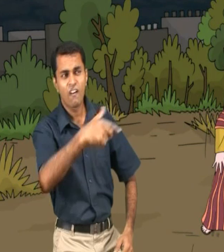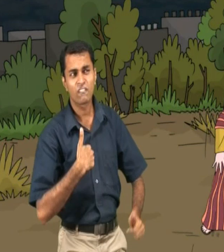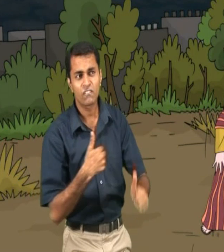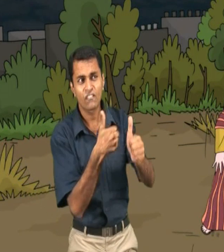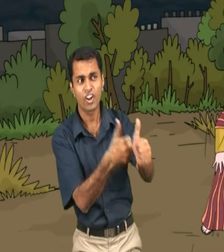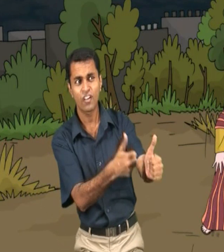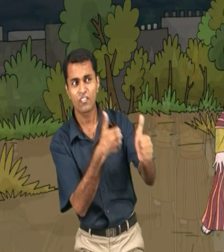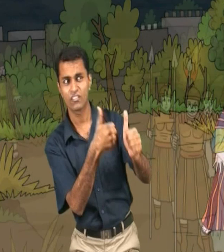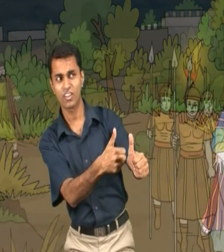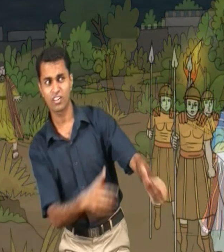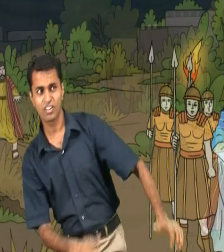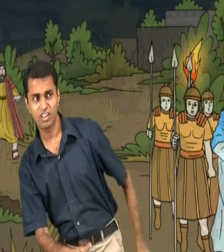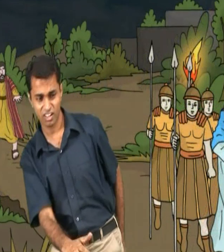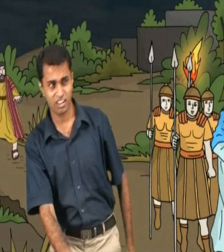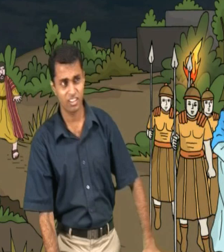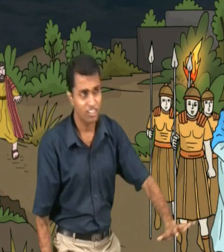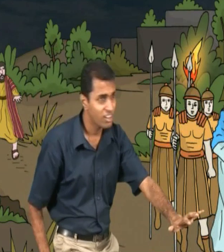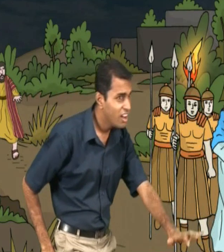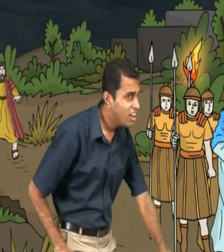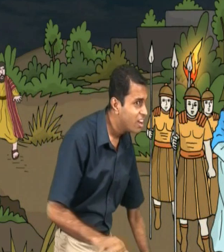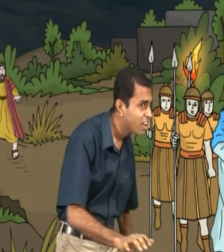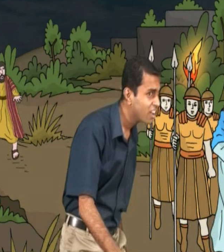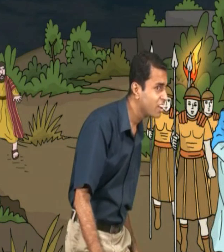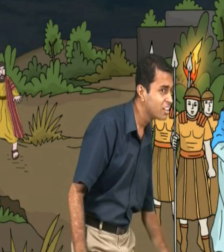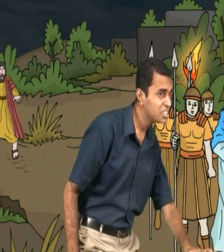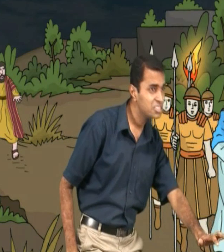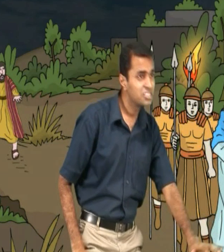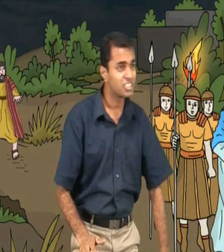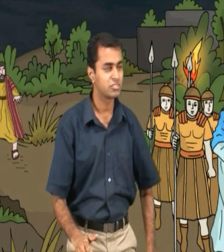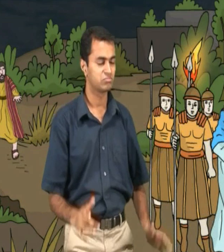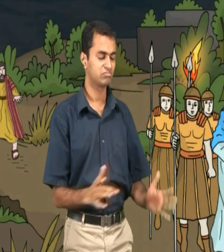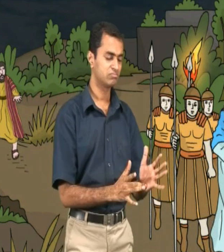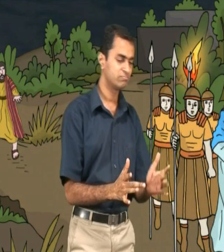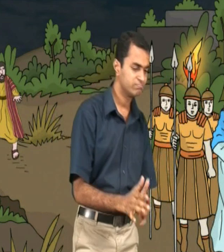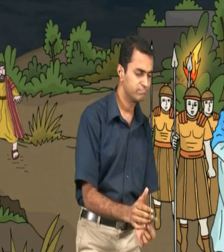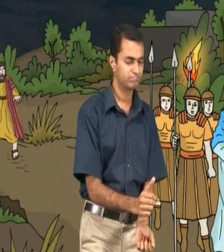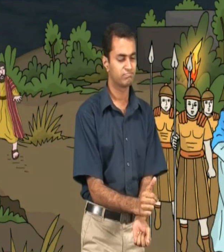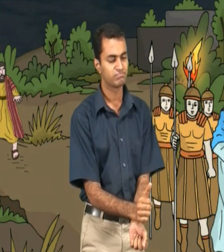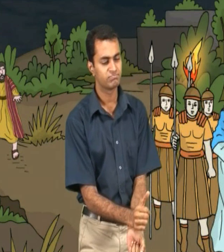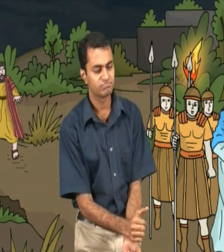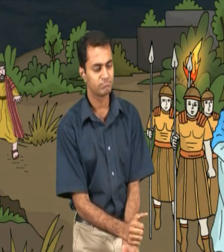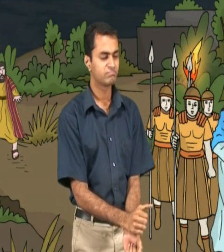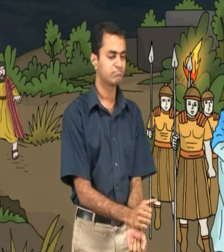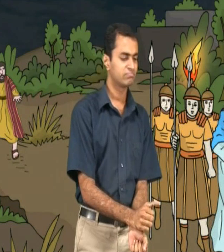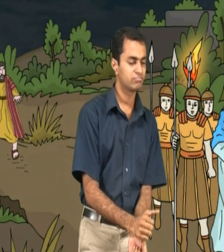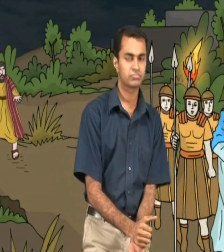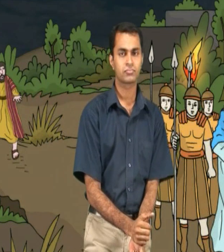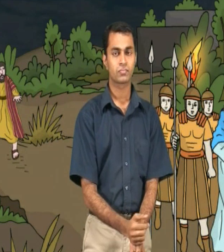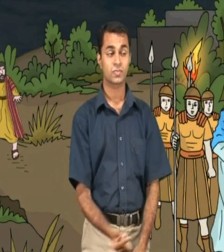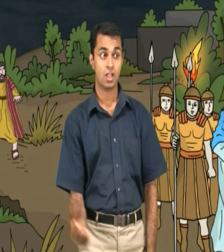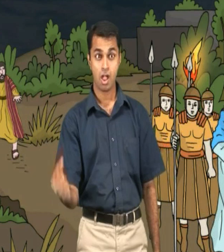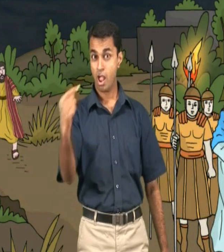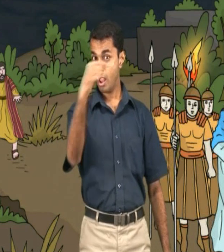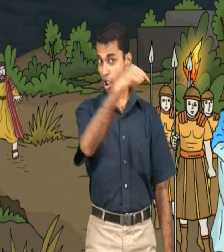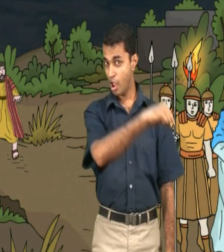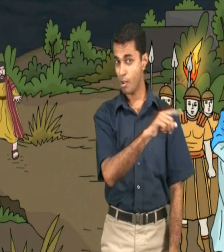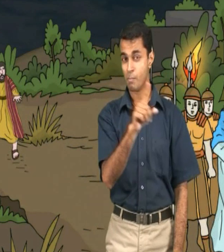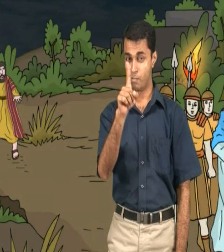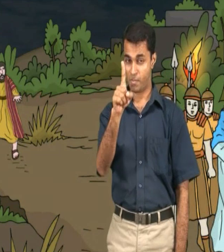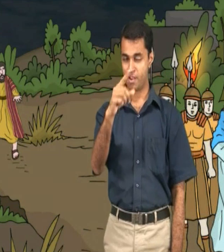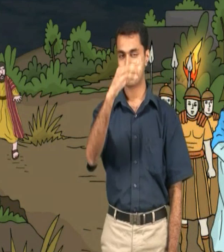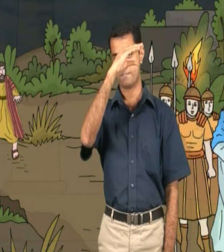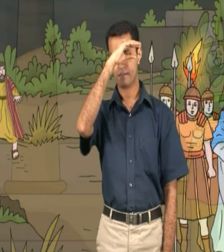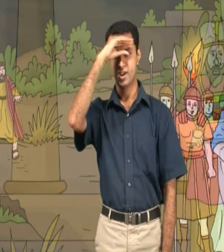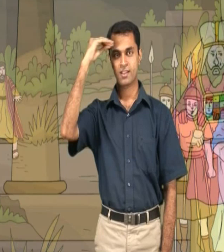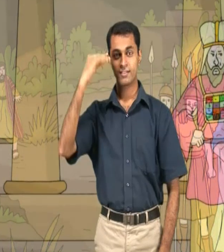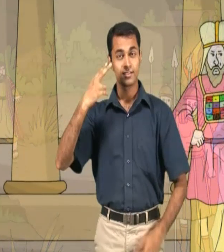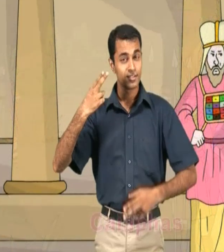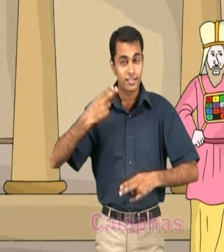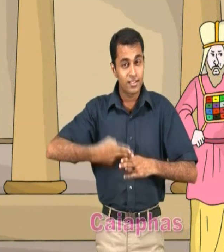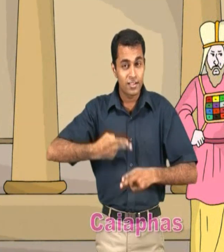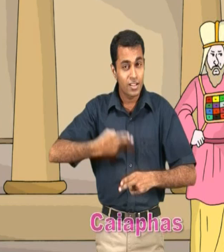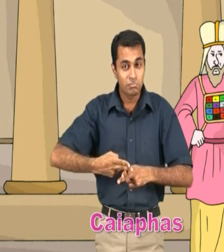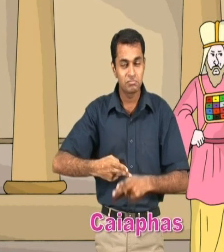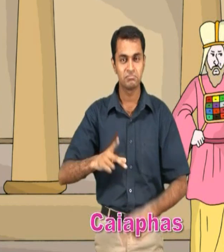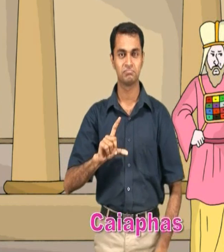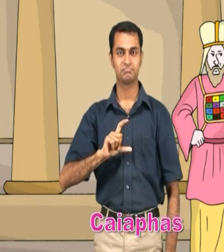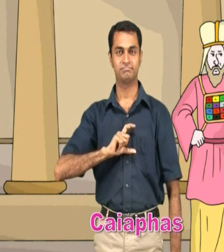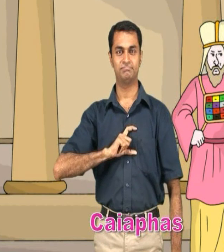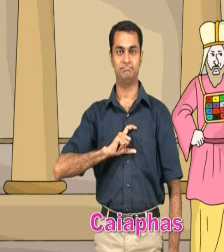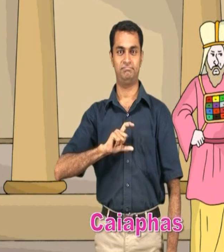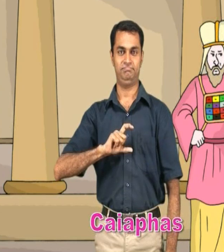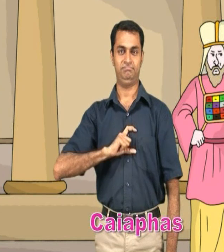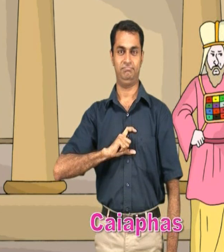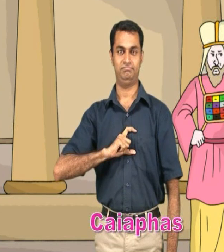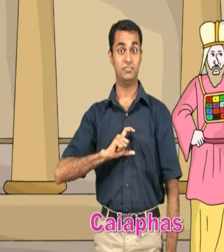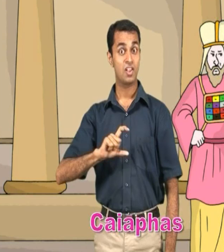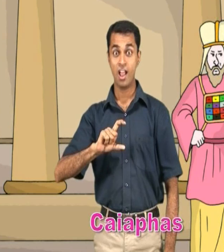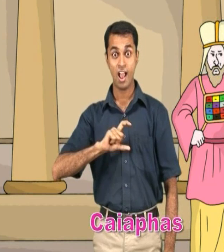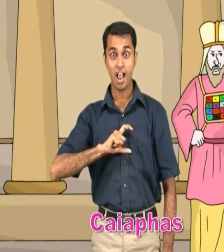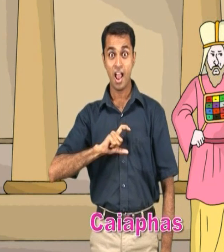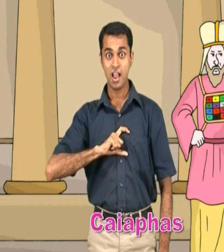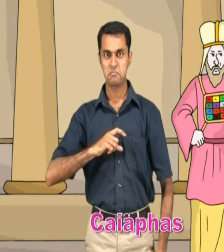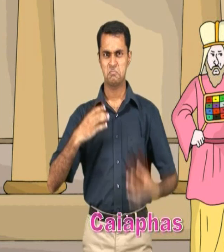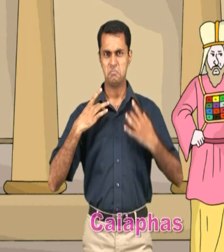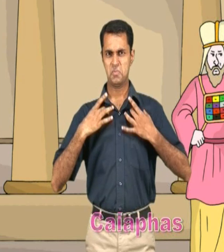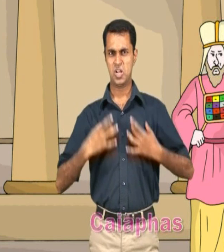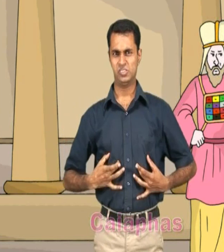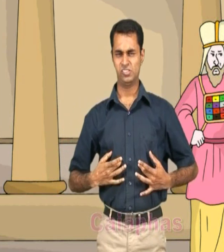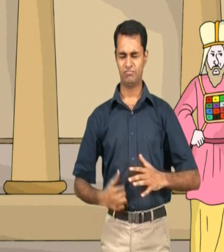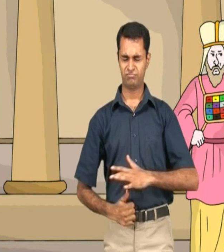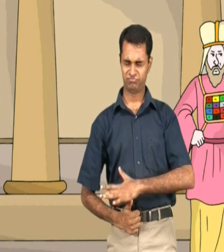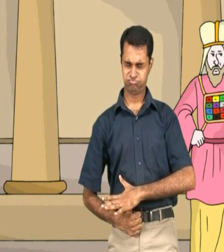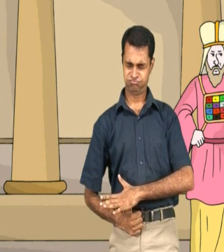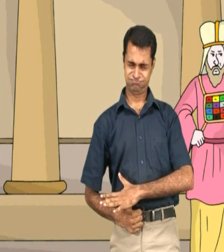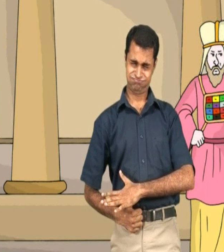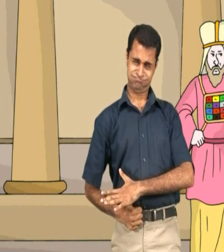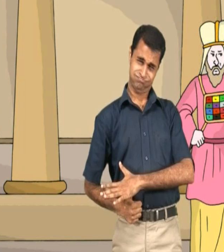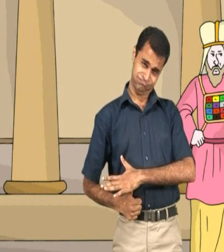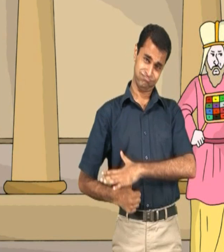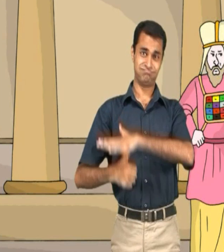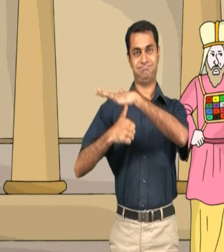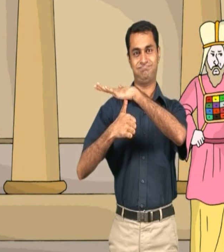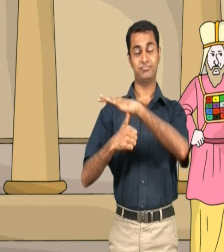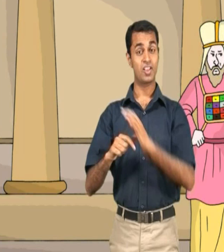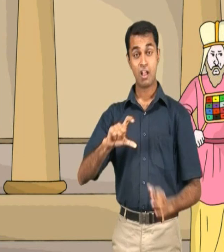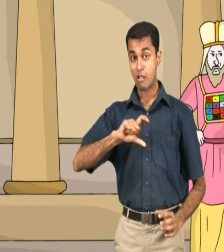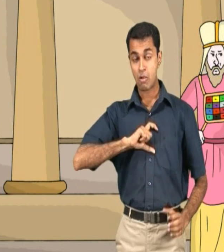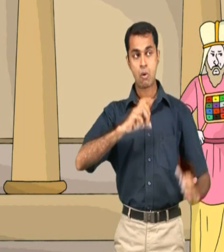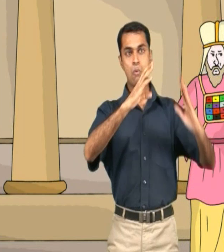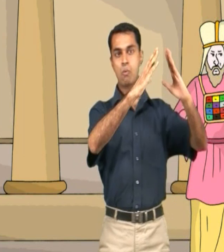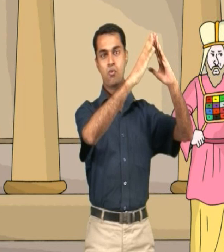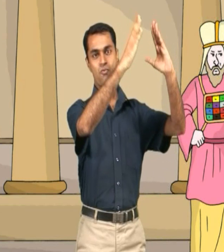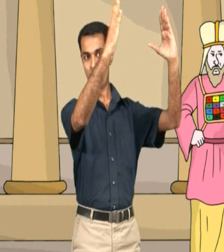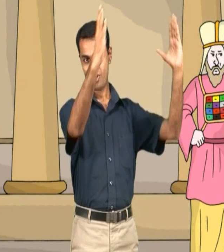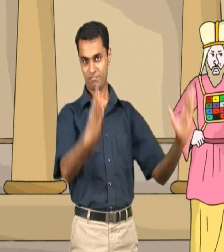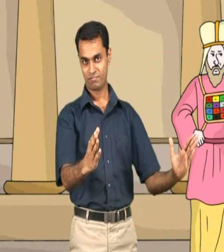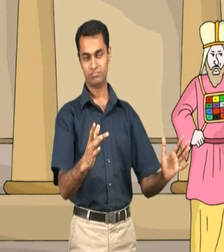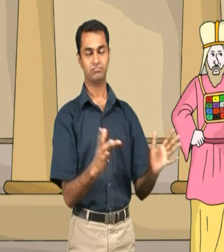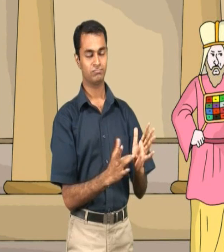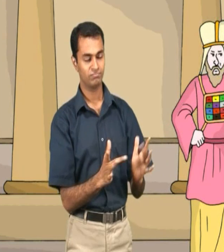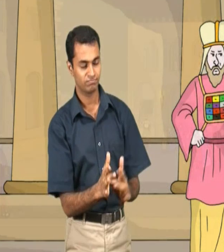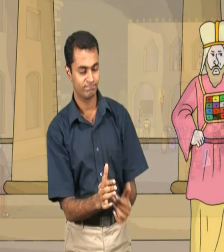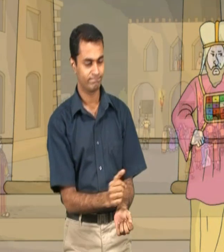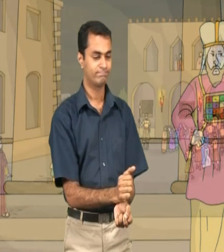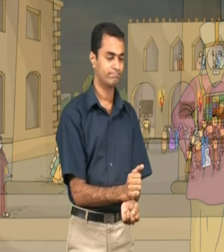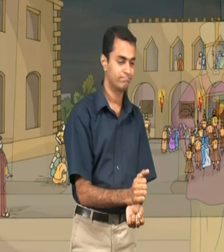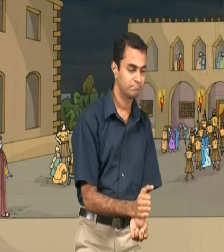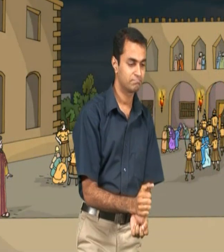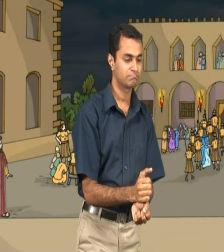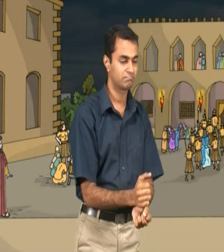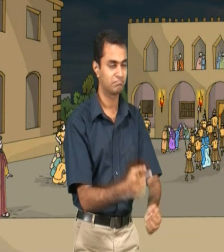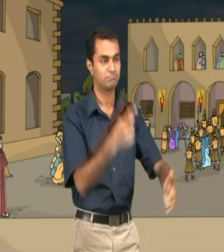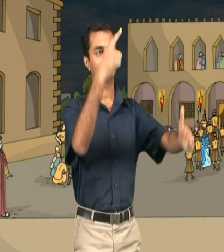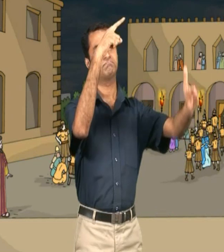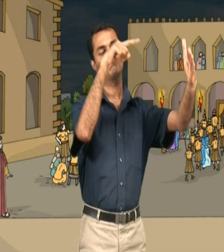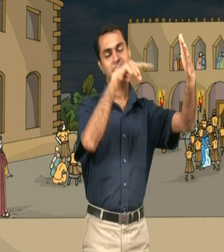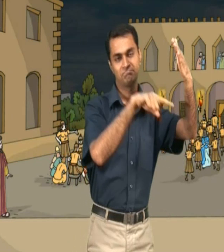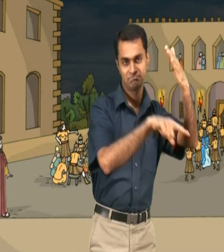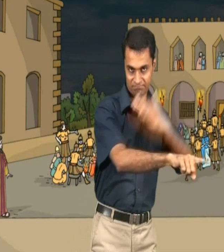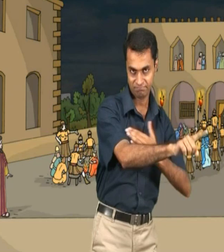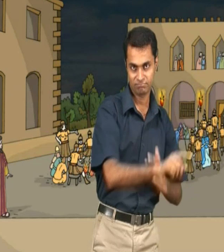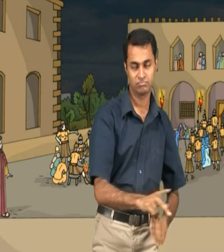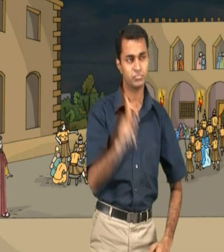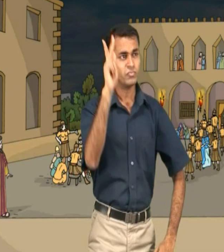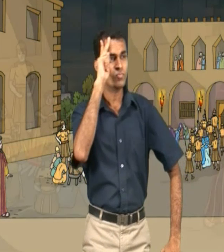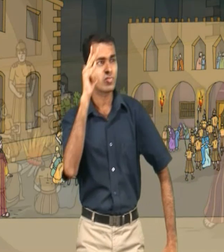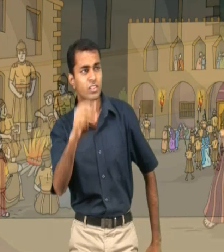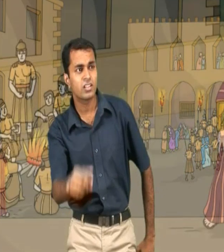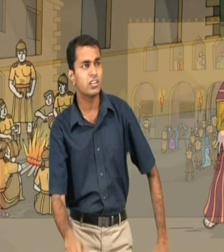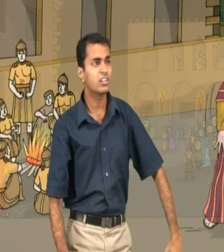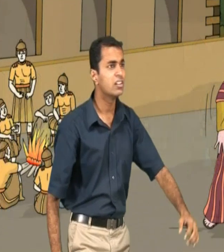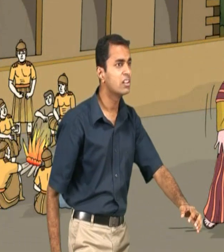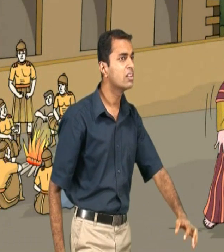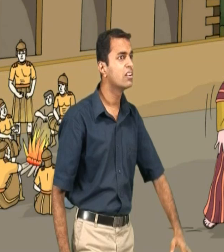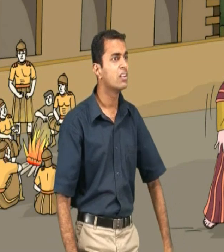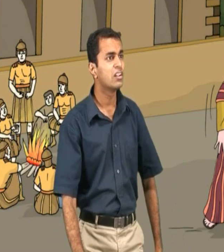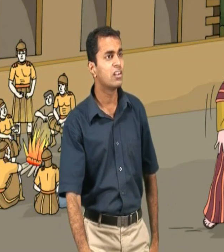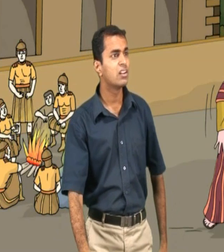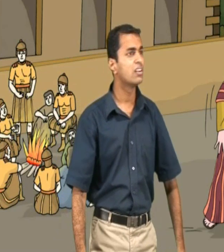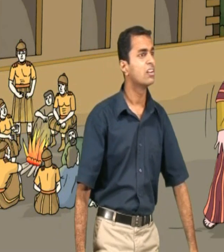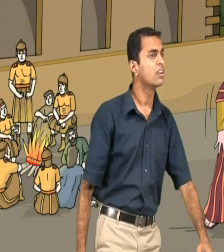Those who had arrested Jesus led Him away to the house of Caiaphas the high priest, where the scribes and elders had gathered. But Peter followed Him at a distance, right up to the courtyard of the high priest.